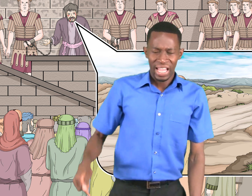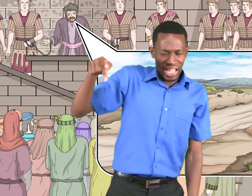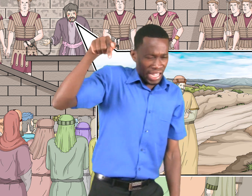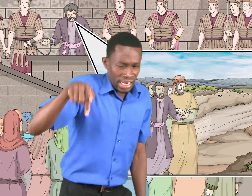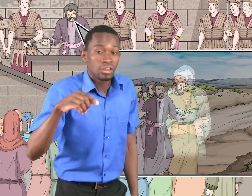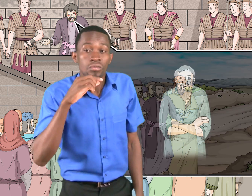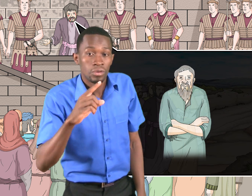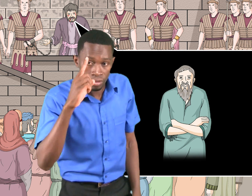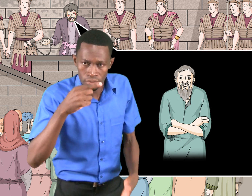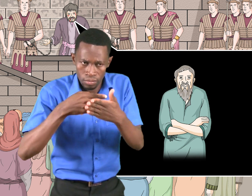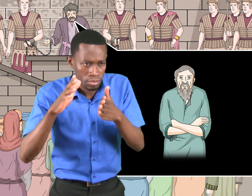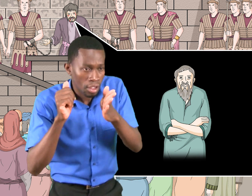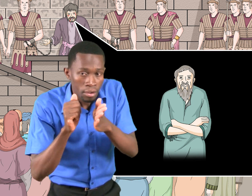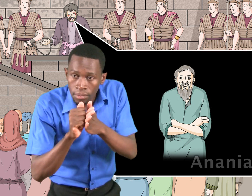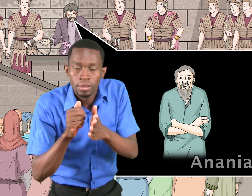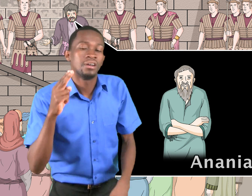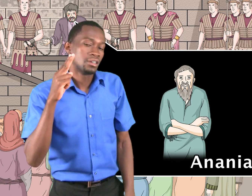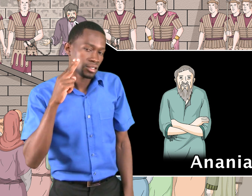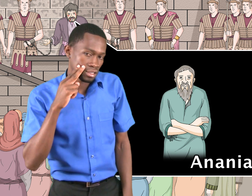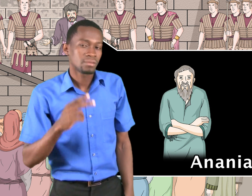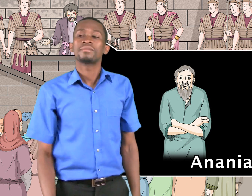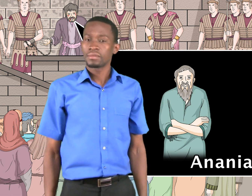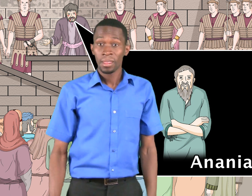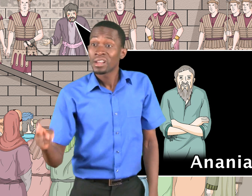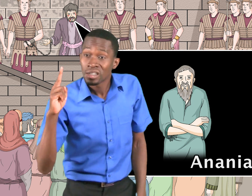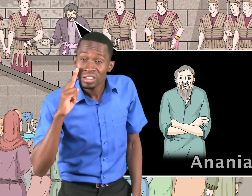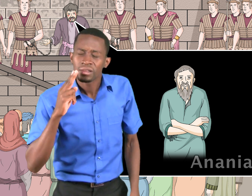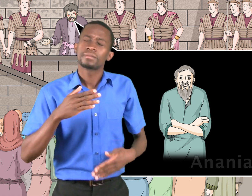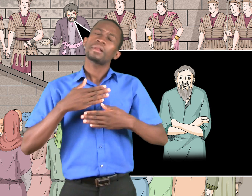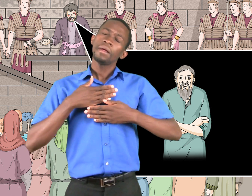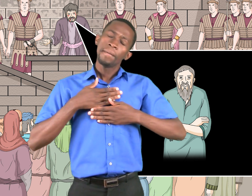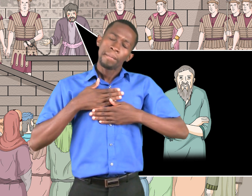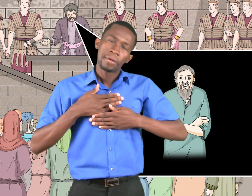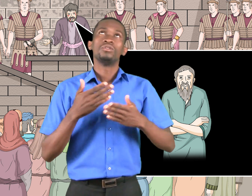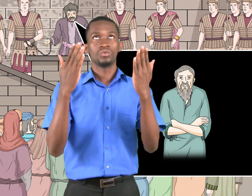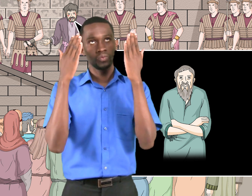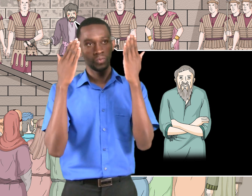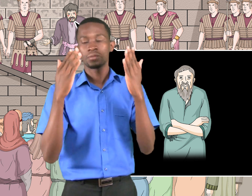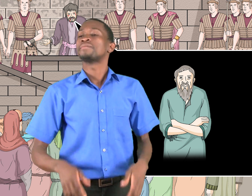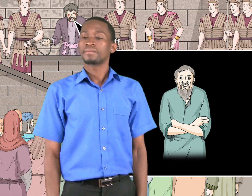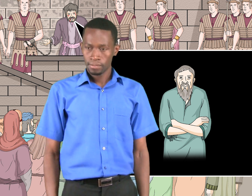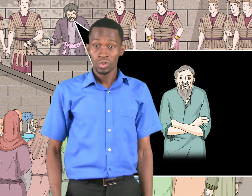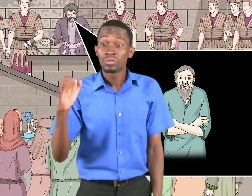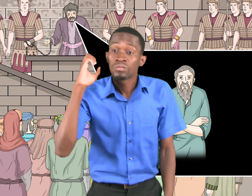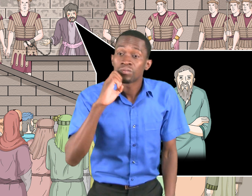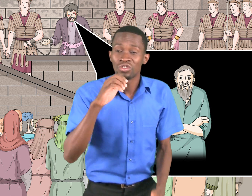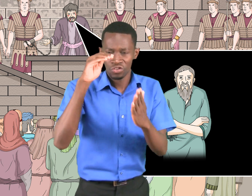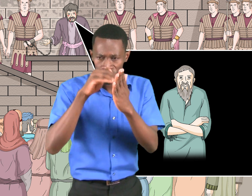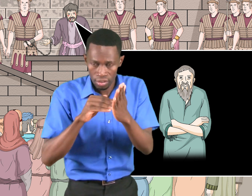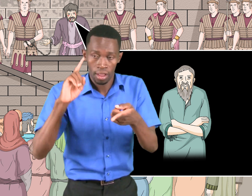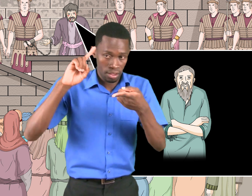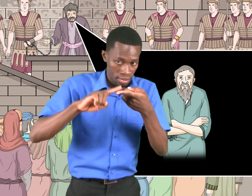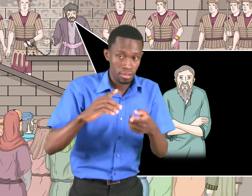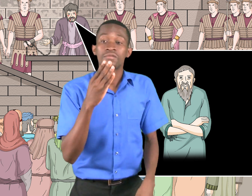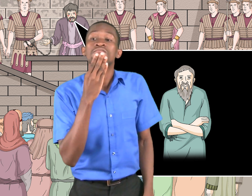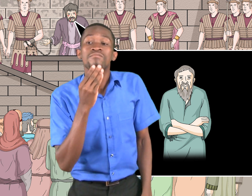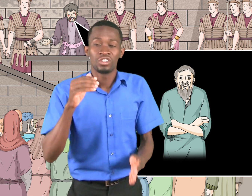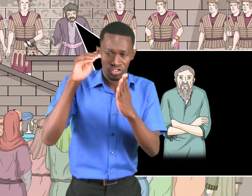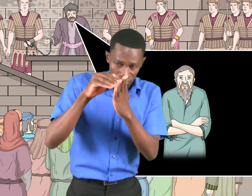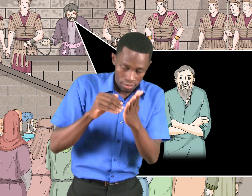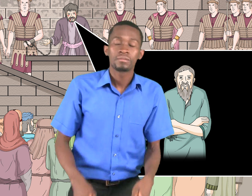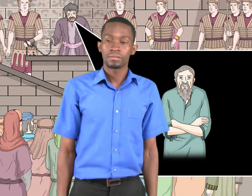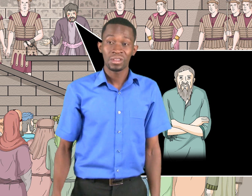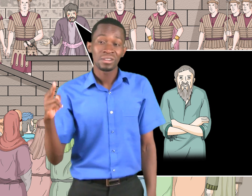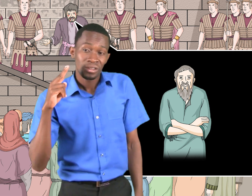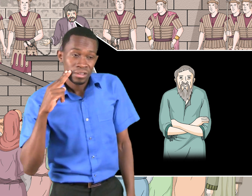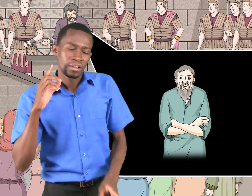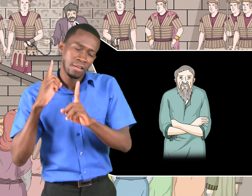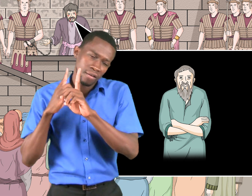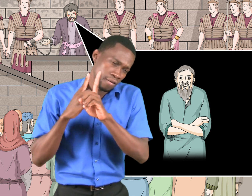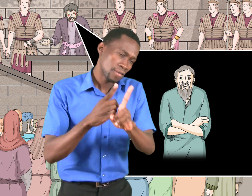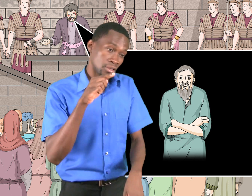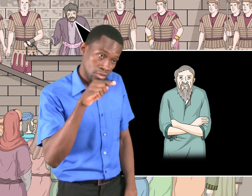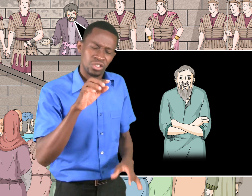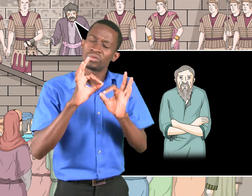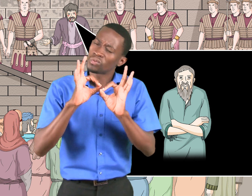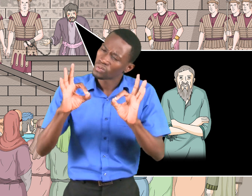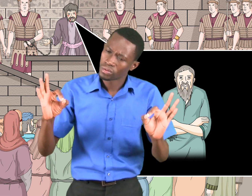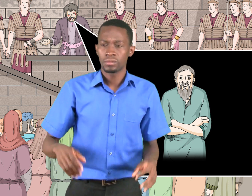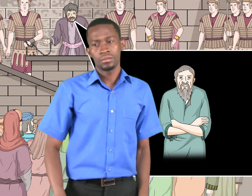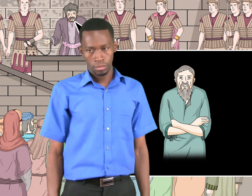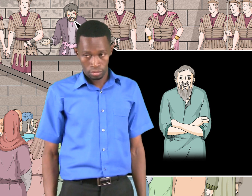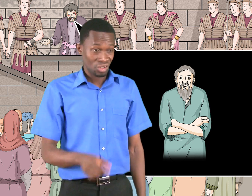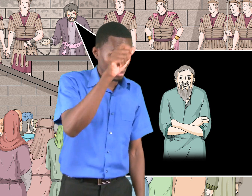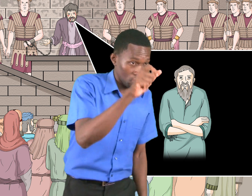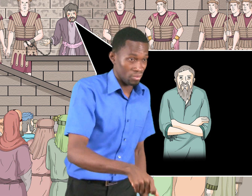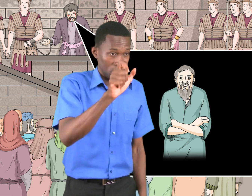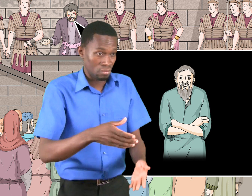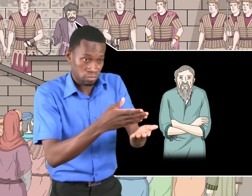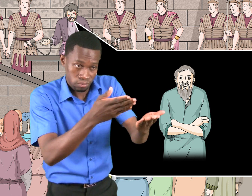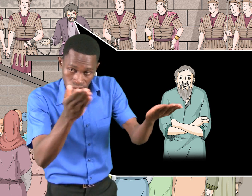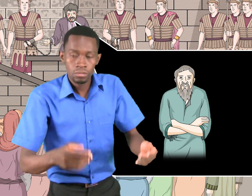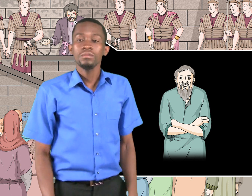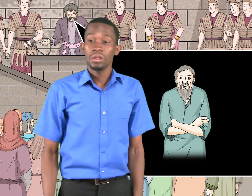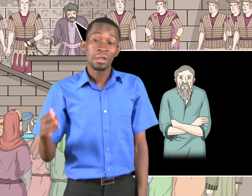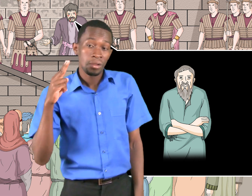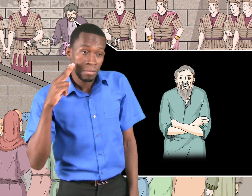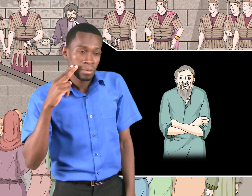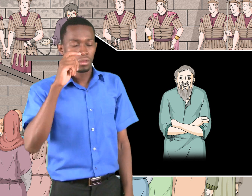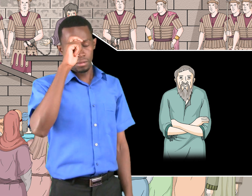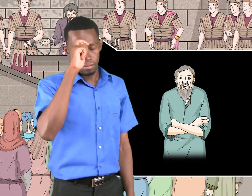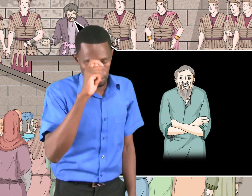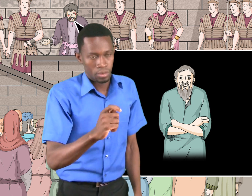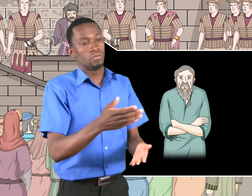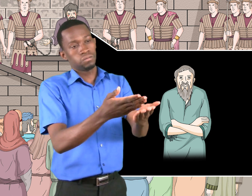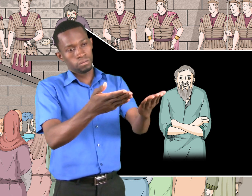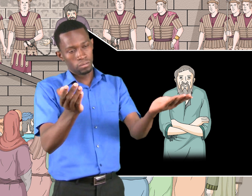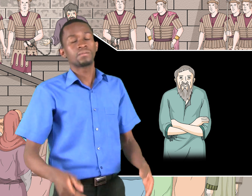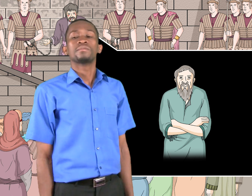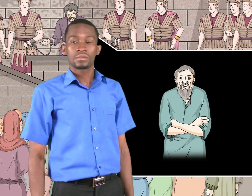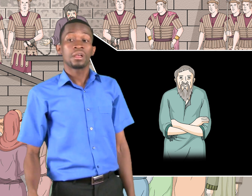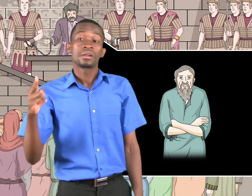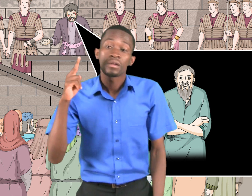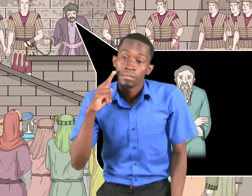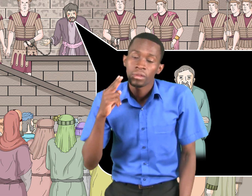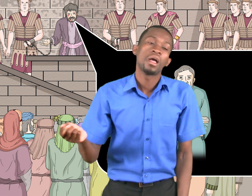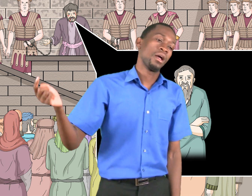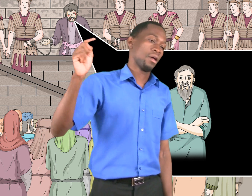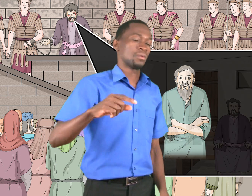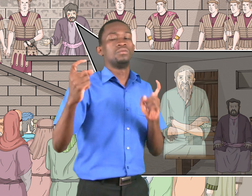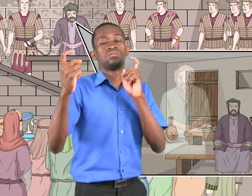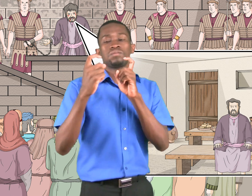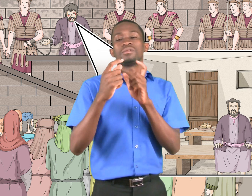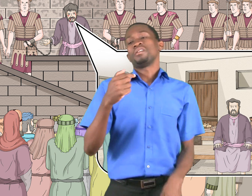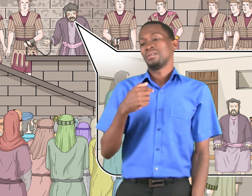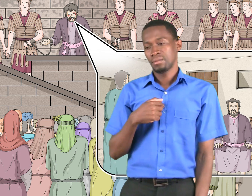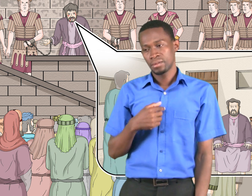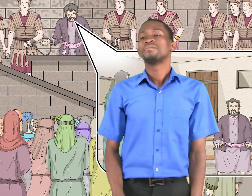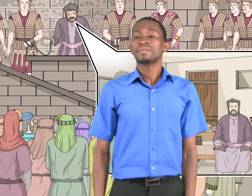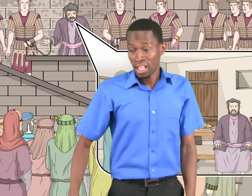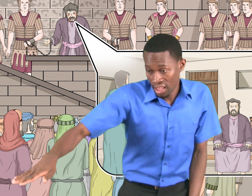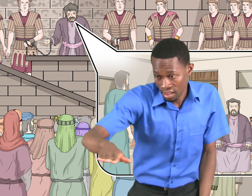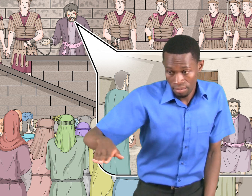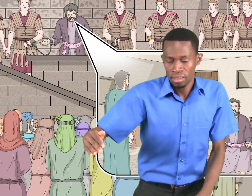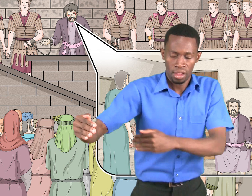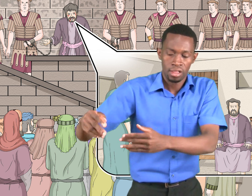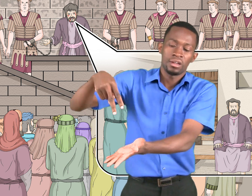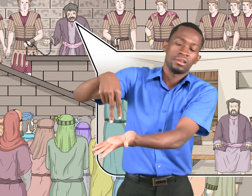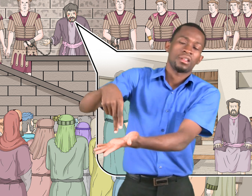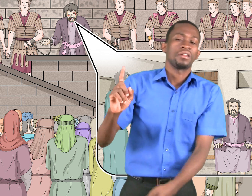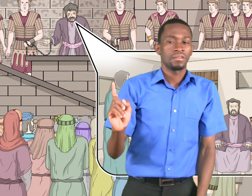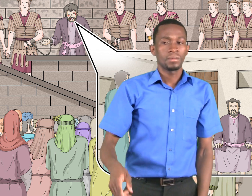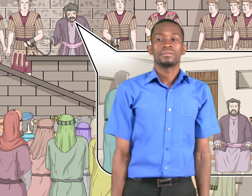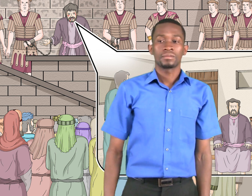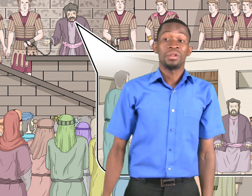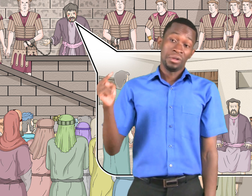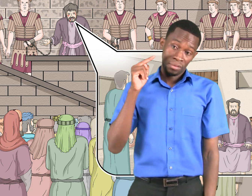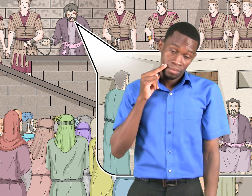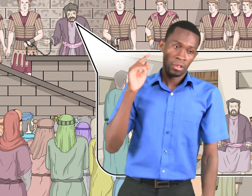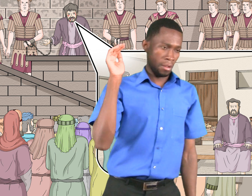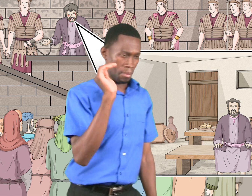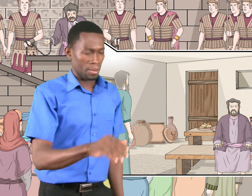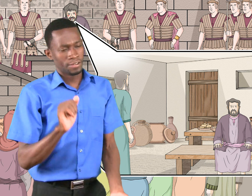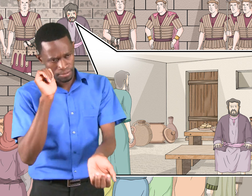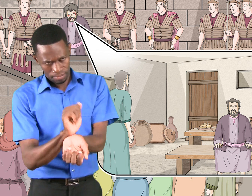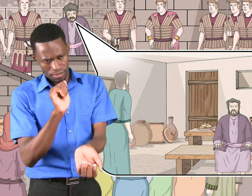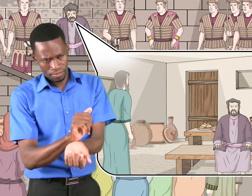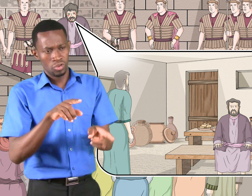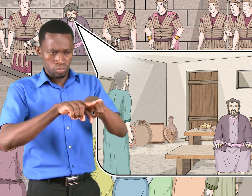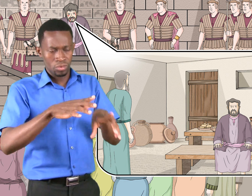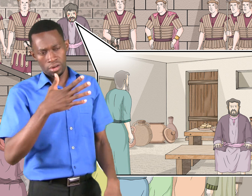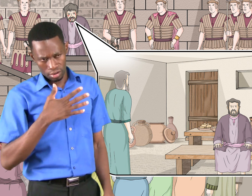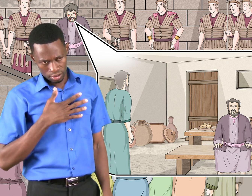There a man named Ananias, a devout observer of the law who was highly regarded by all the Jews living there, came and stood beside me.